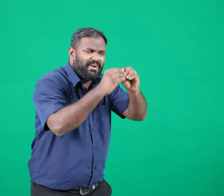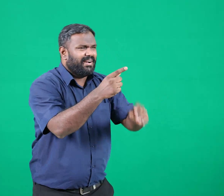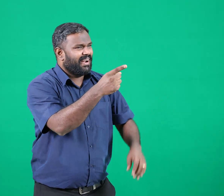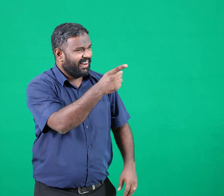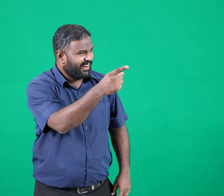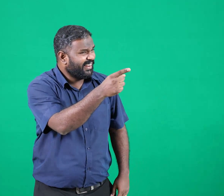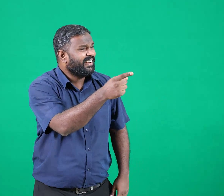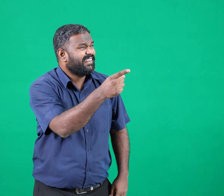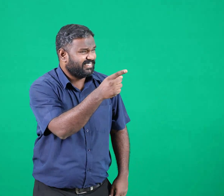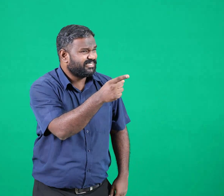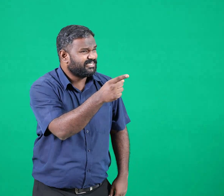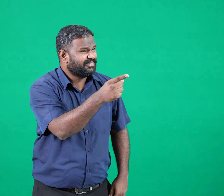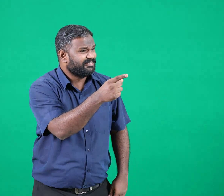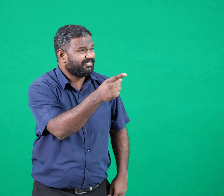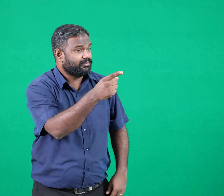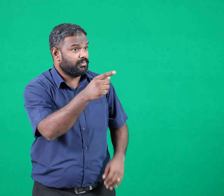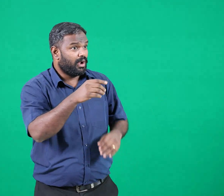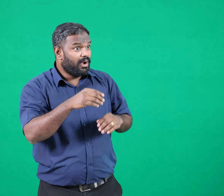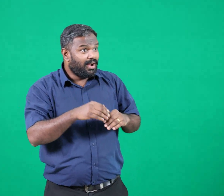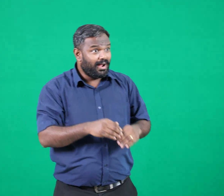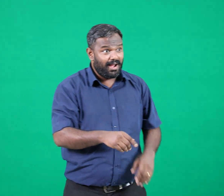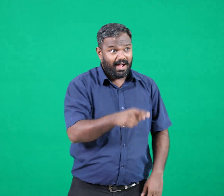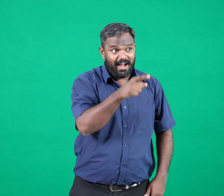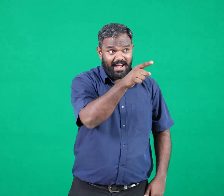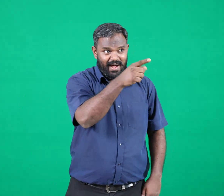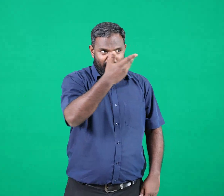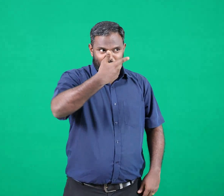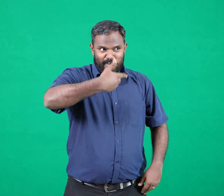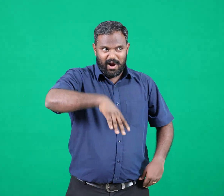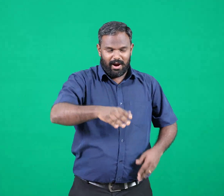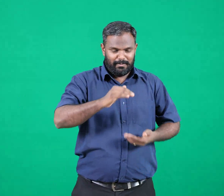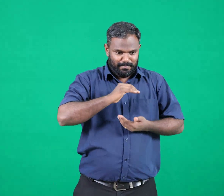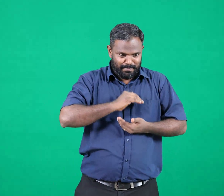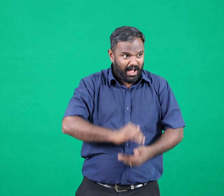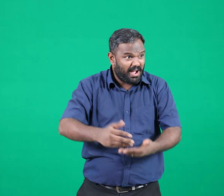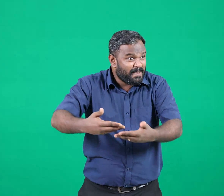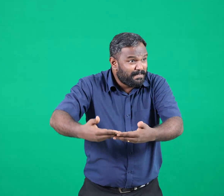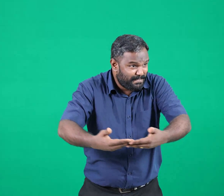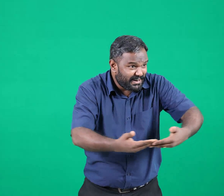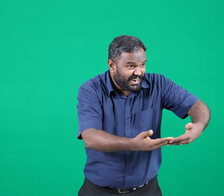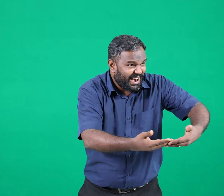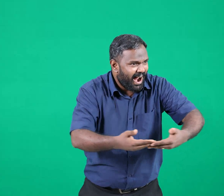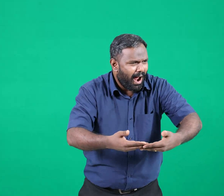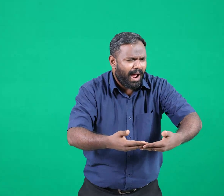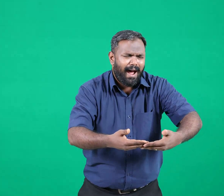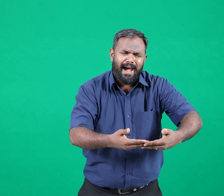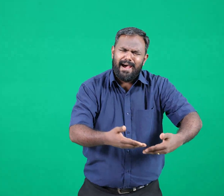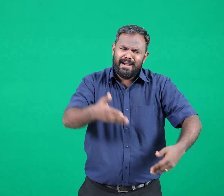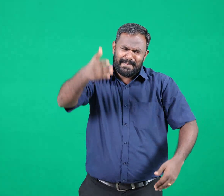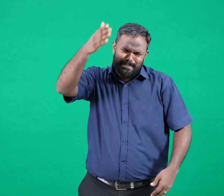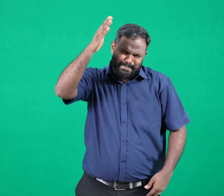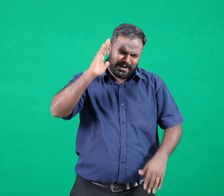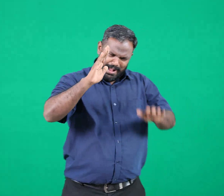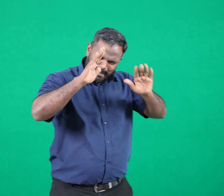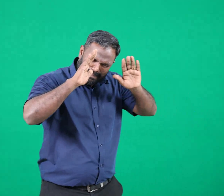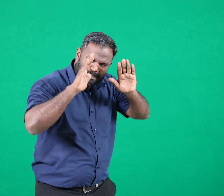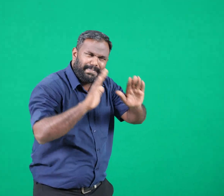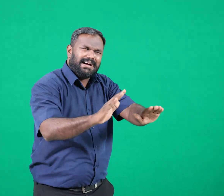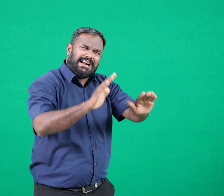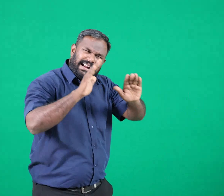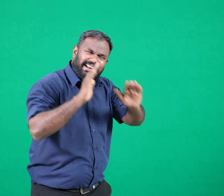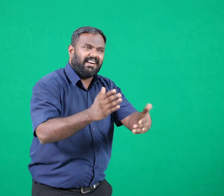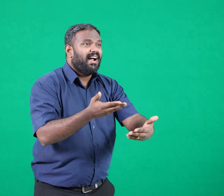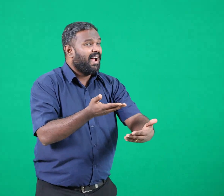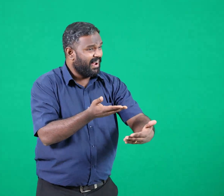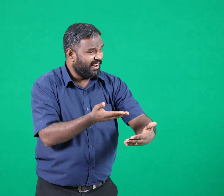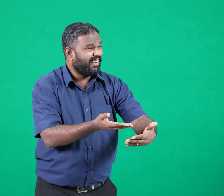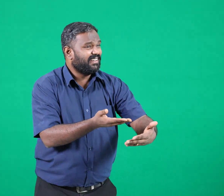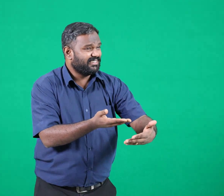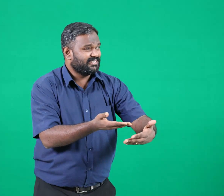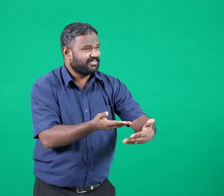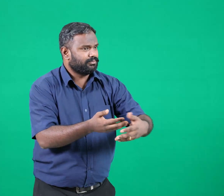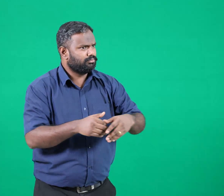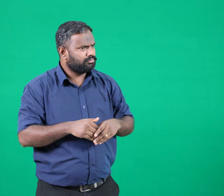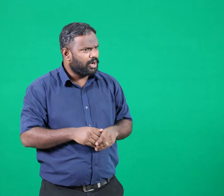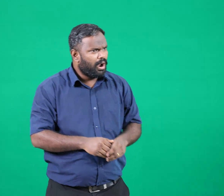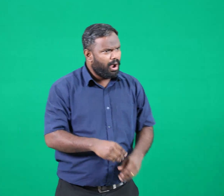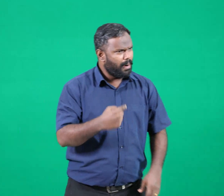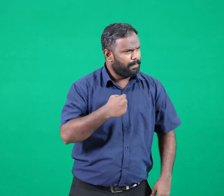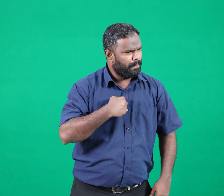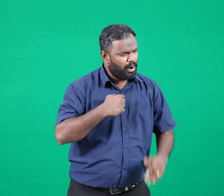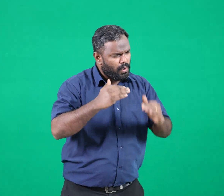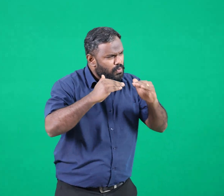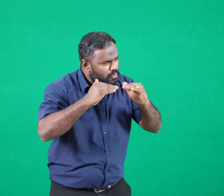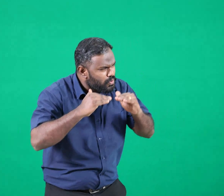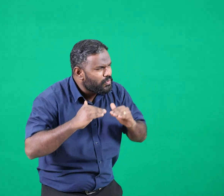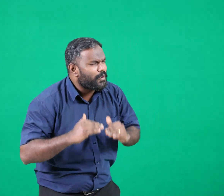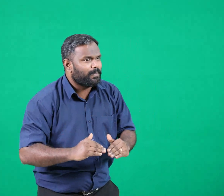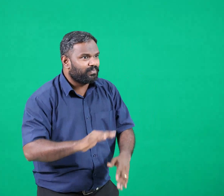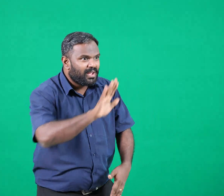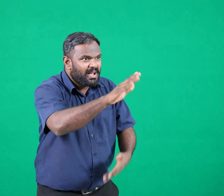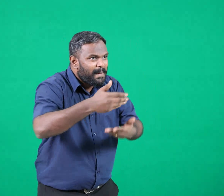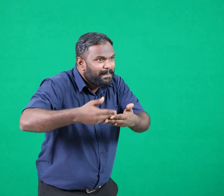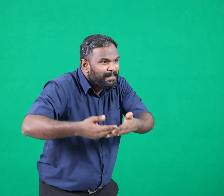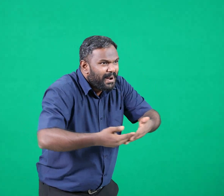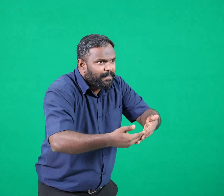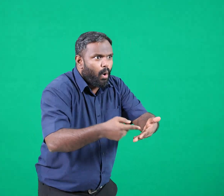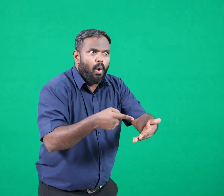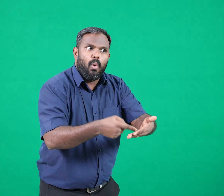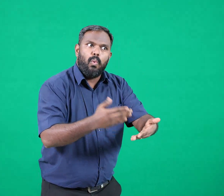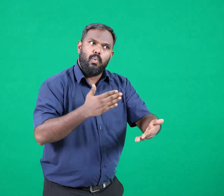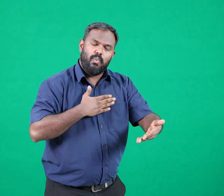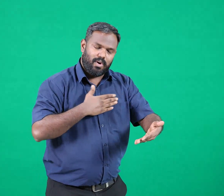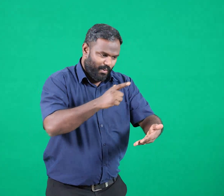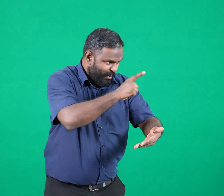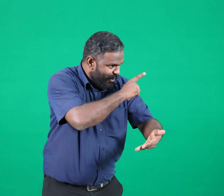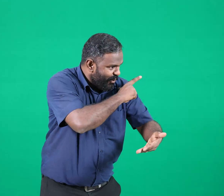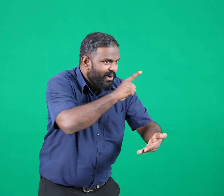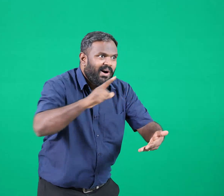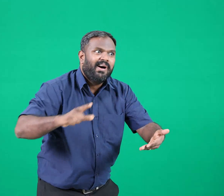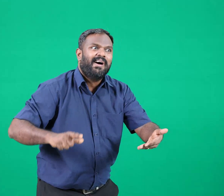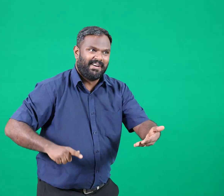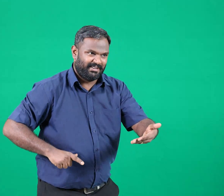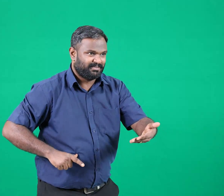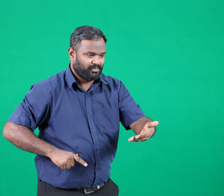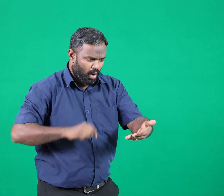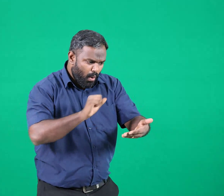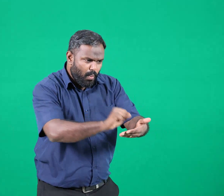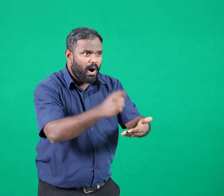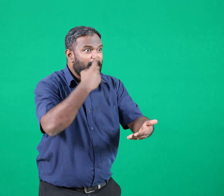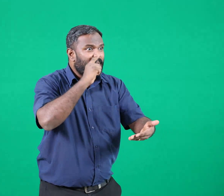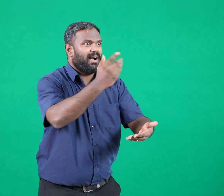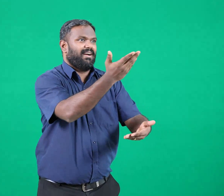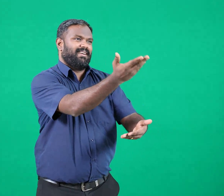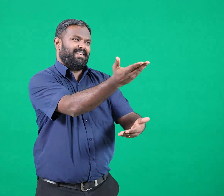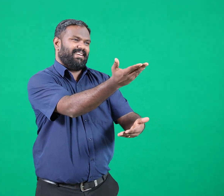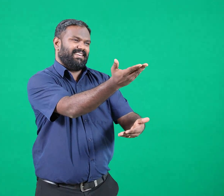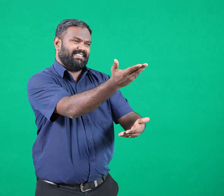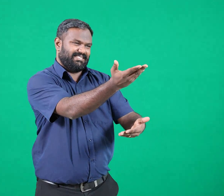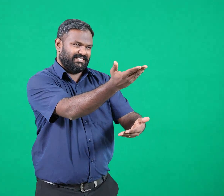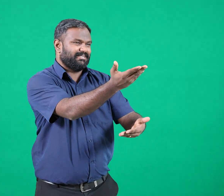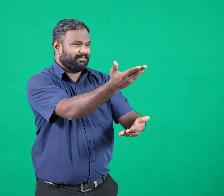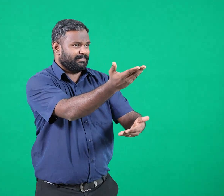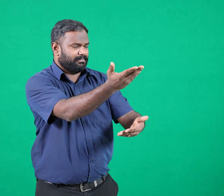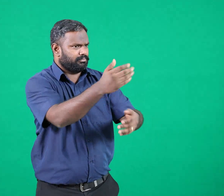And why am I so honored, that the mother of my Lord should come to me?